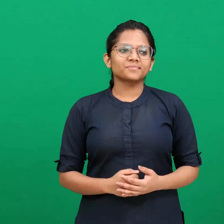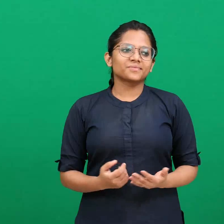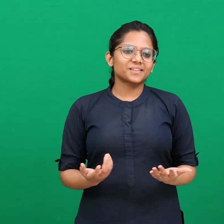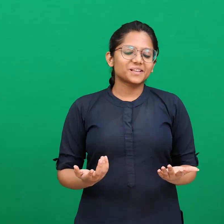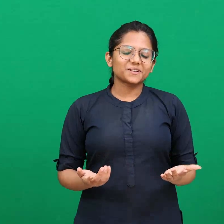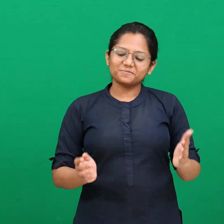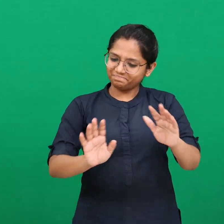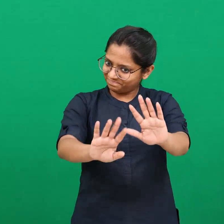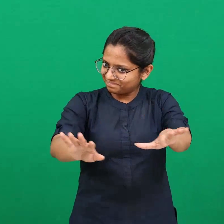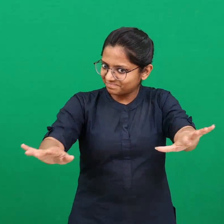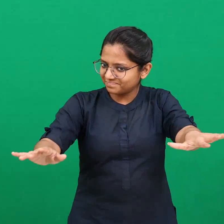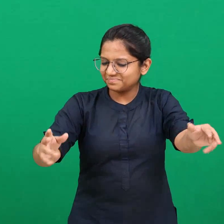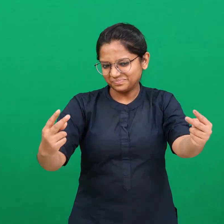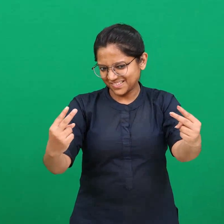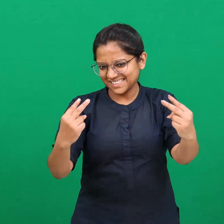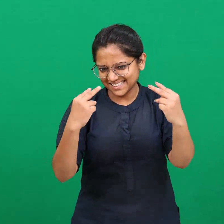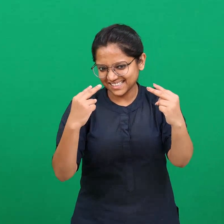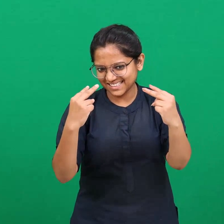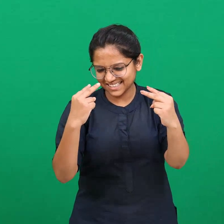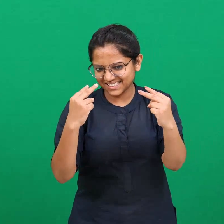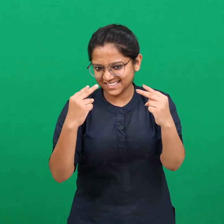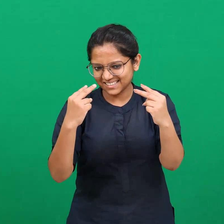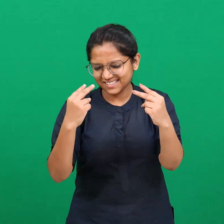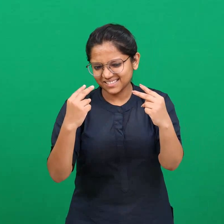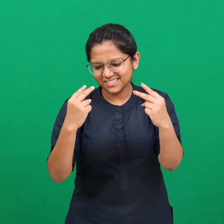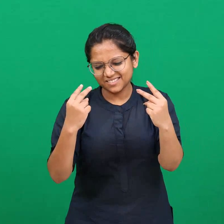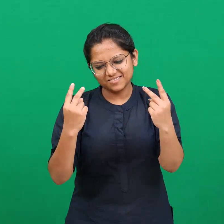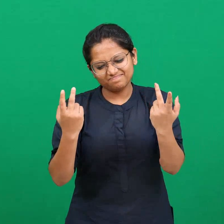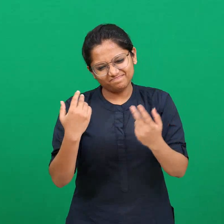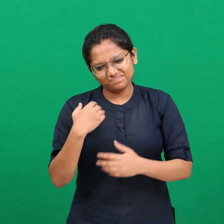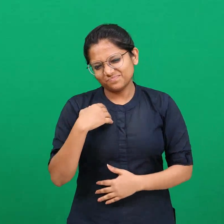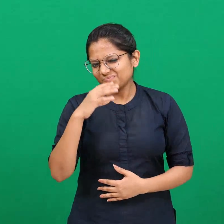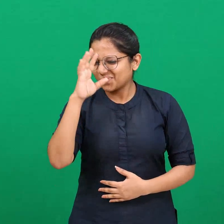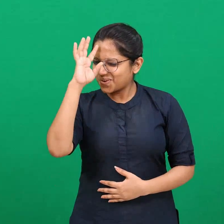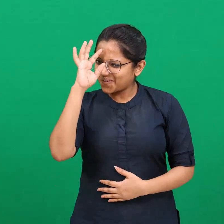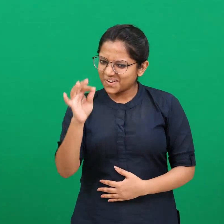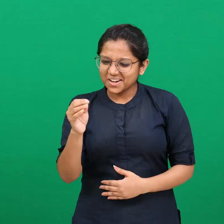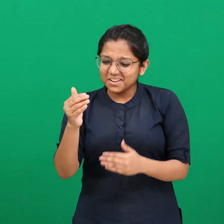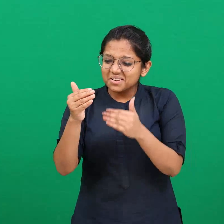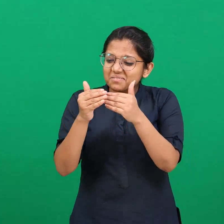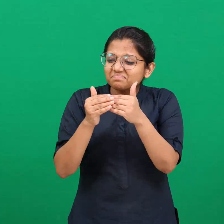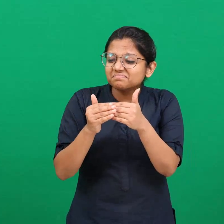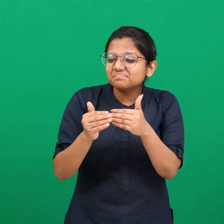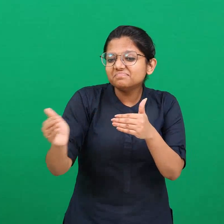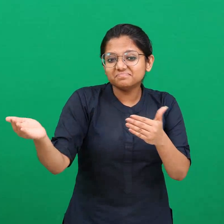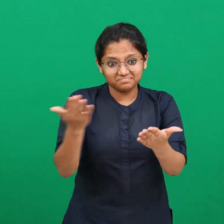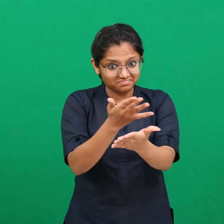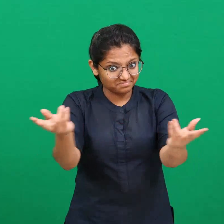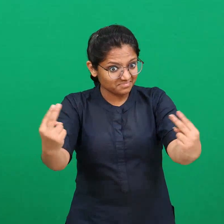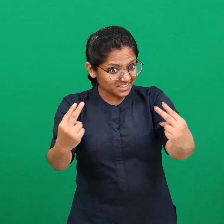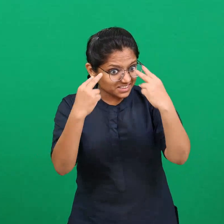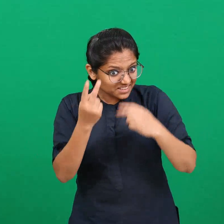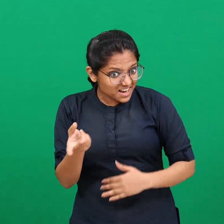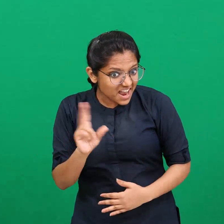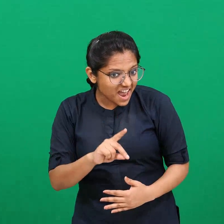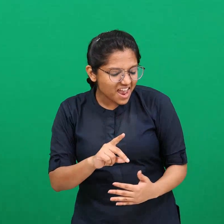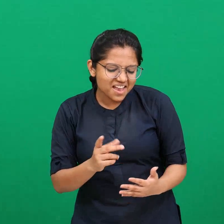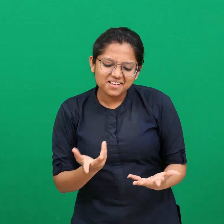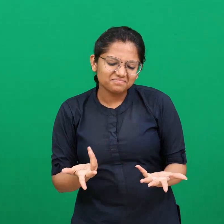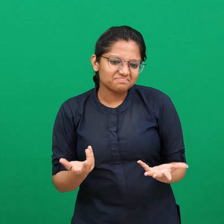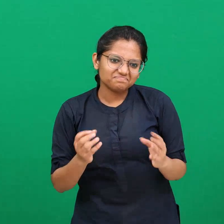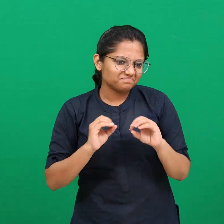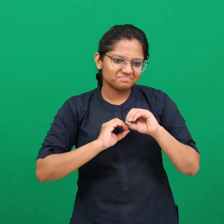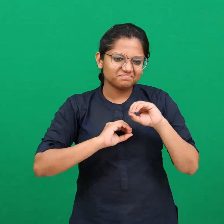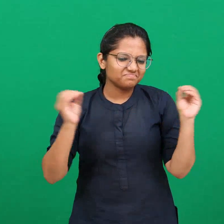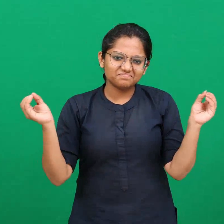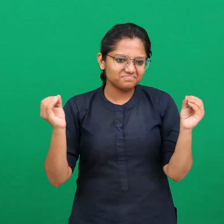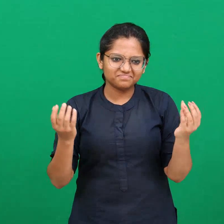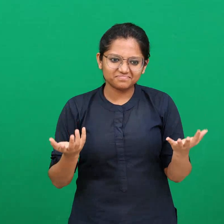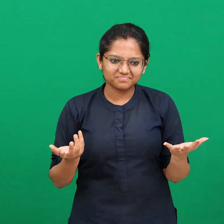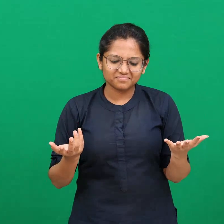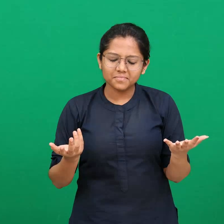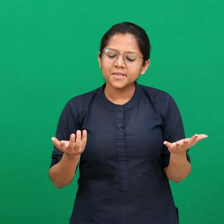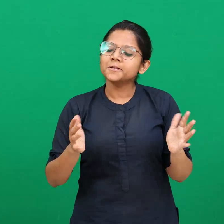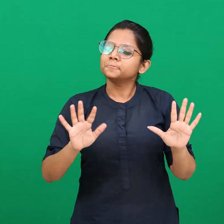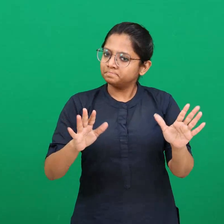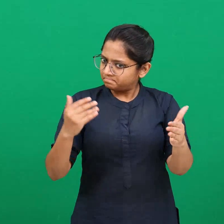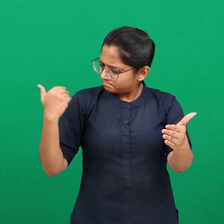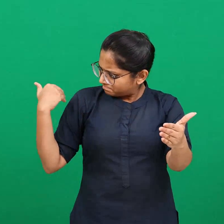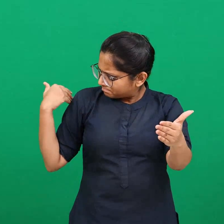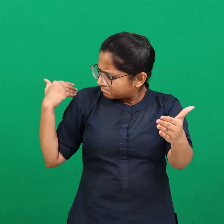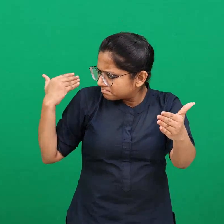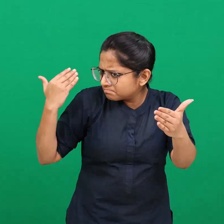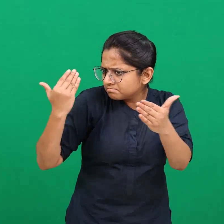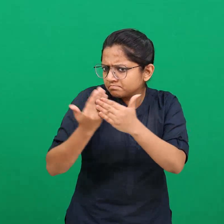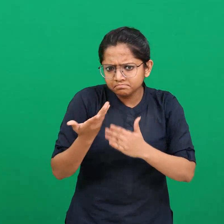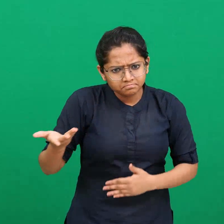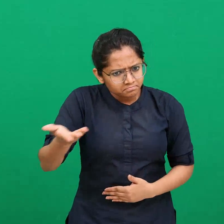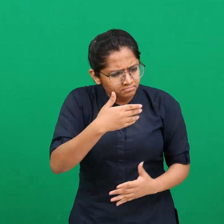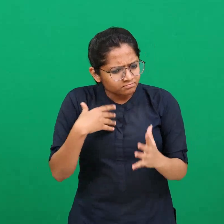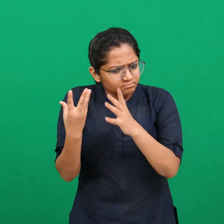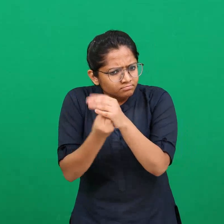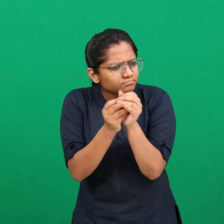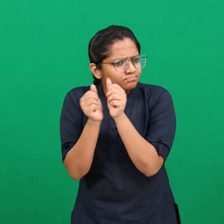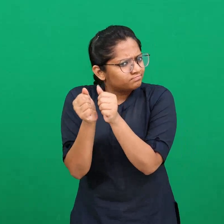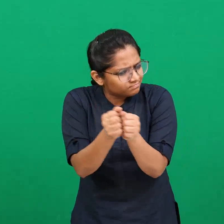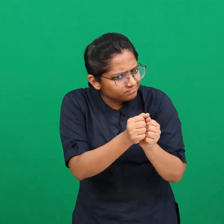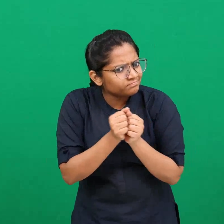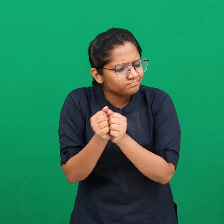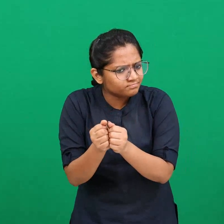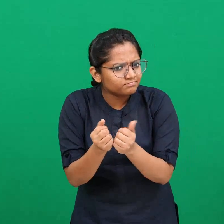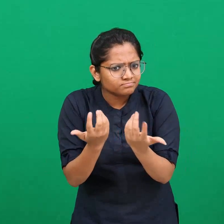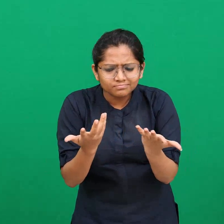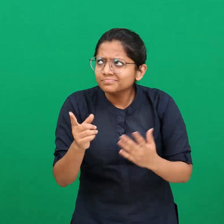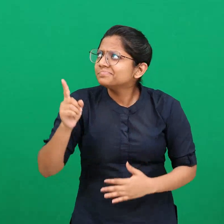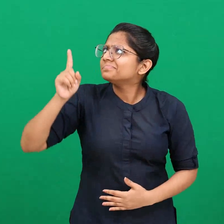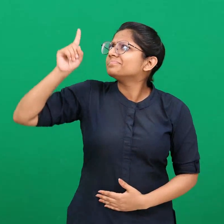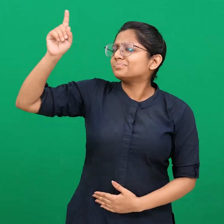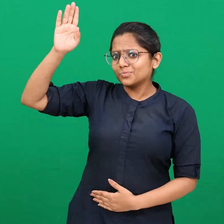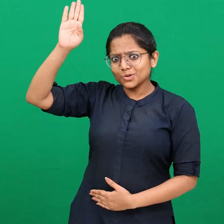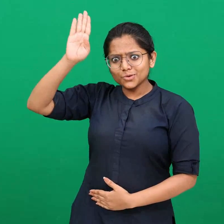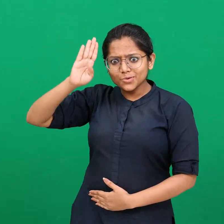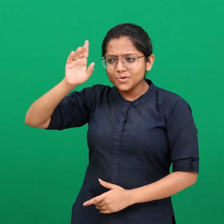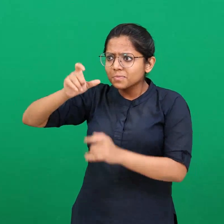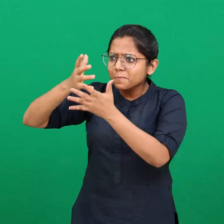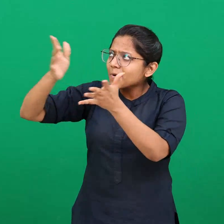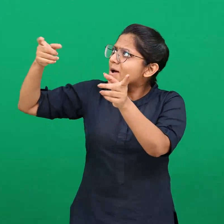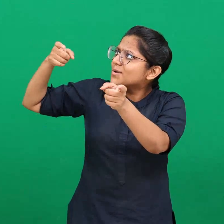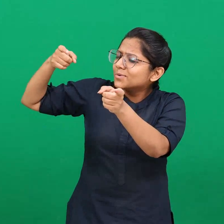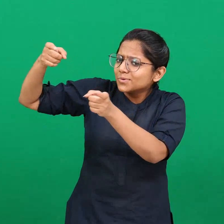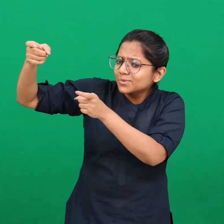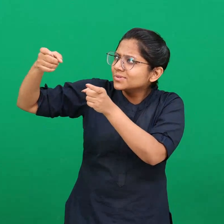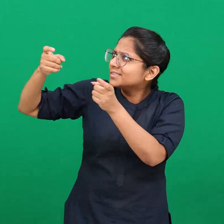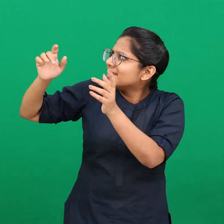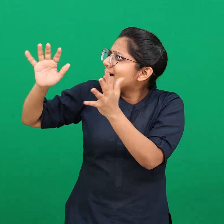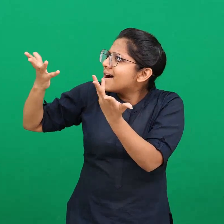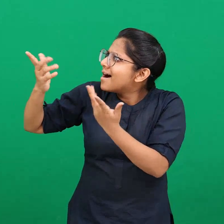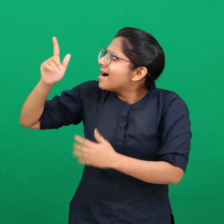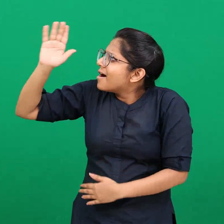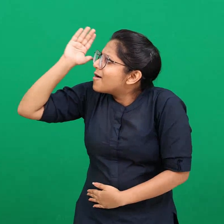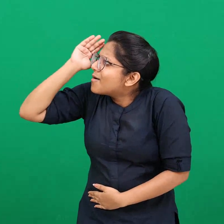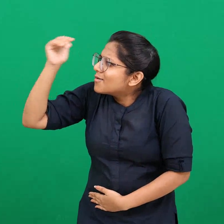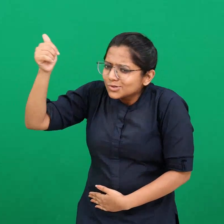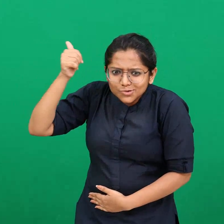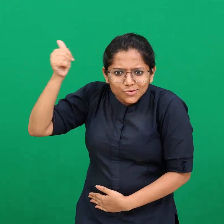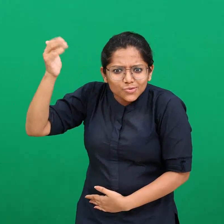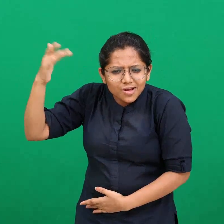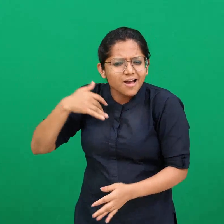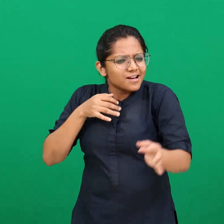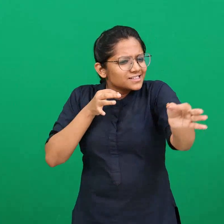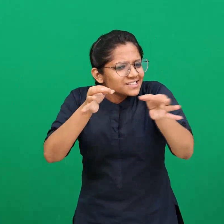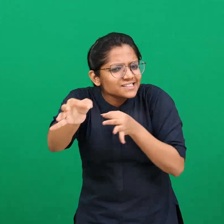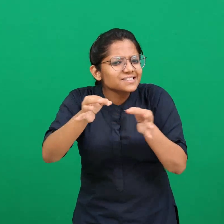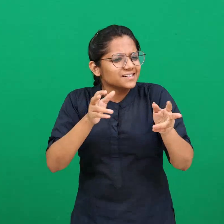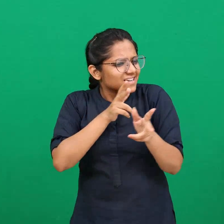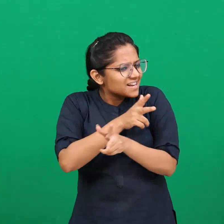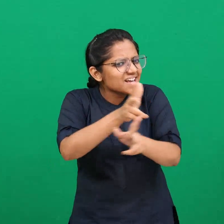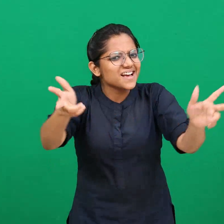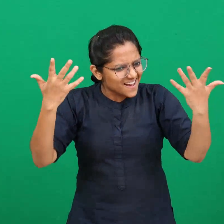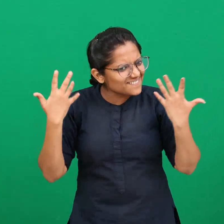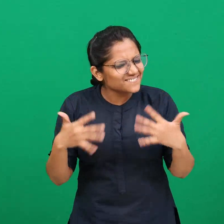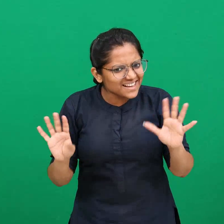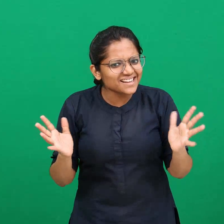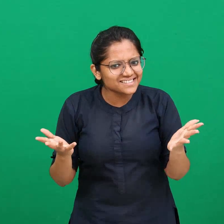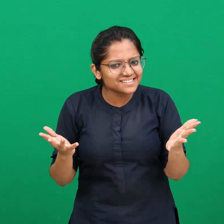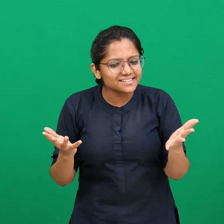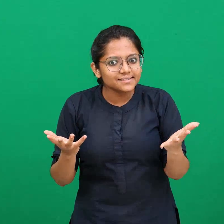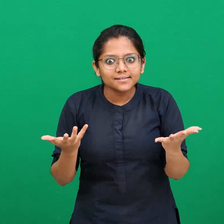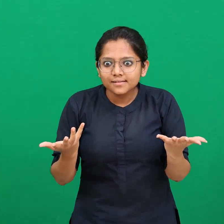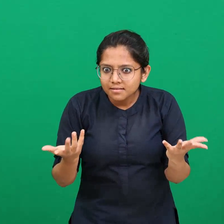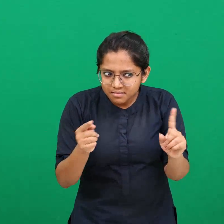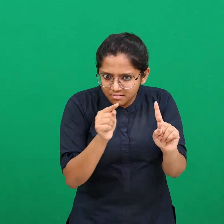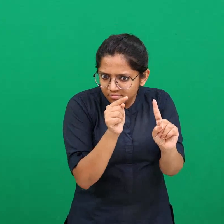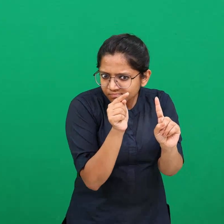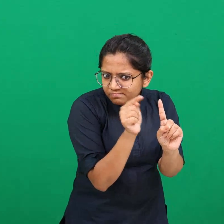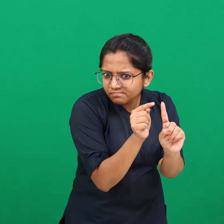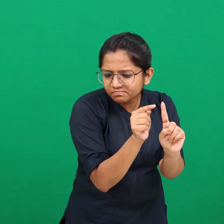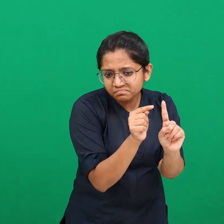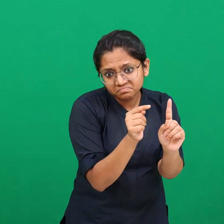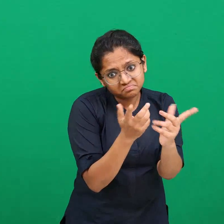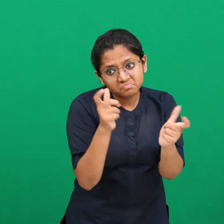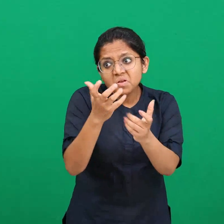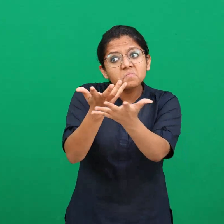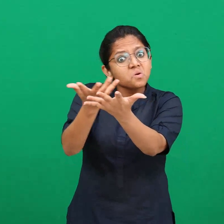Now I know that none of you among whom I have preached the kingdom will see my face again.